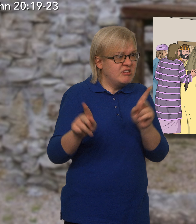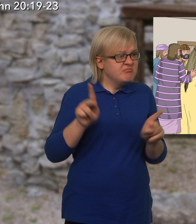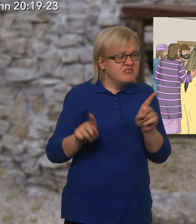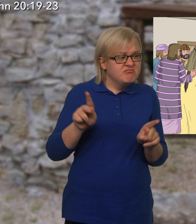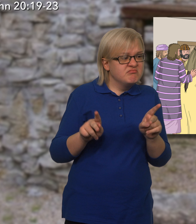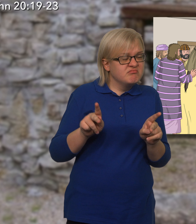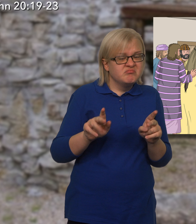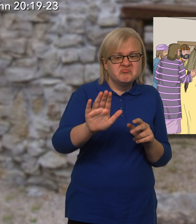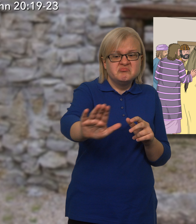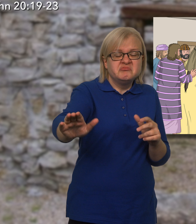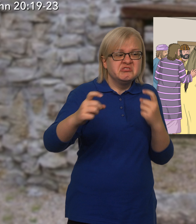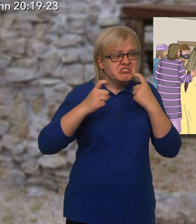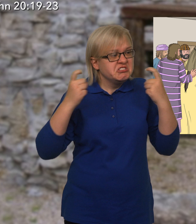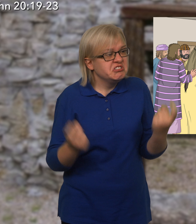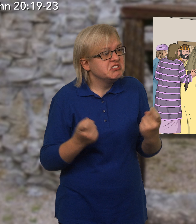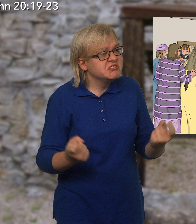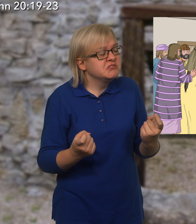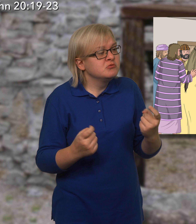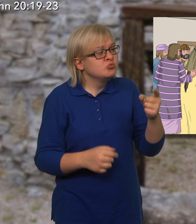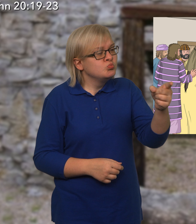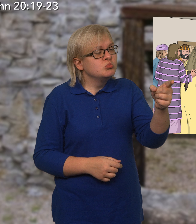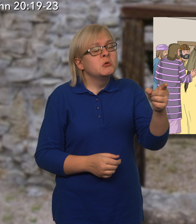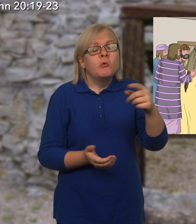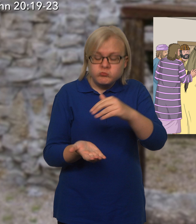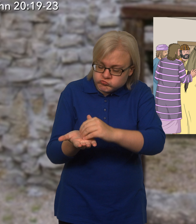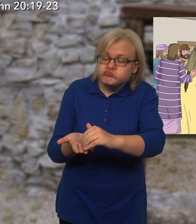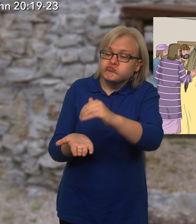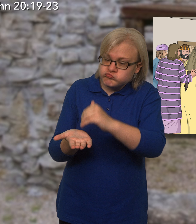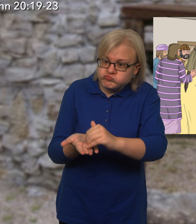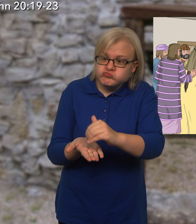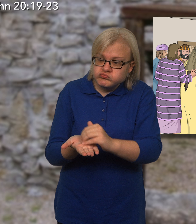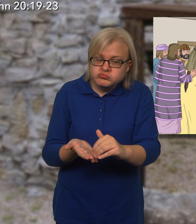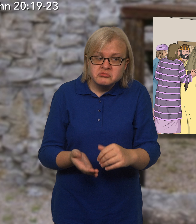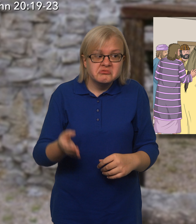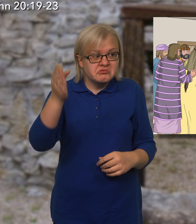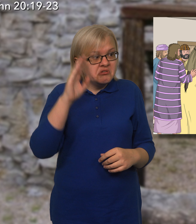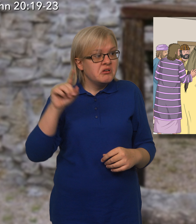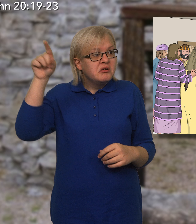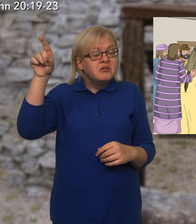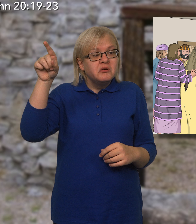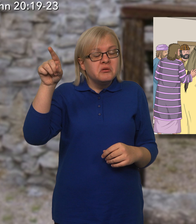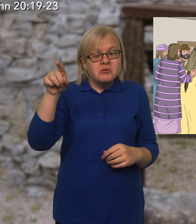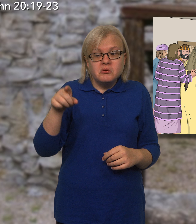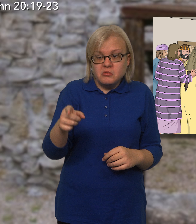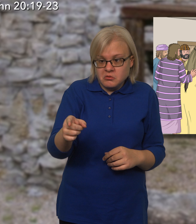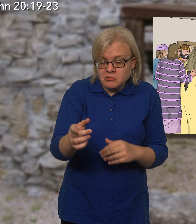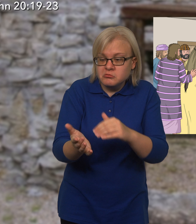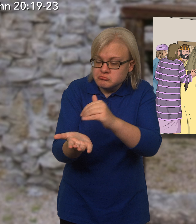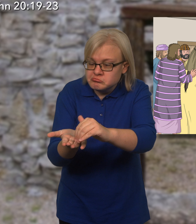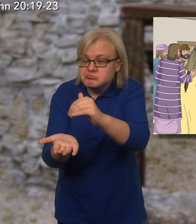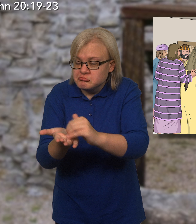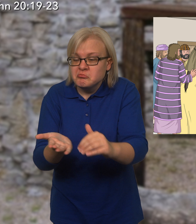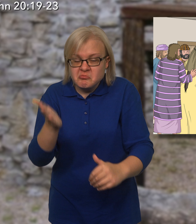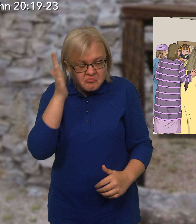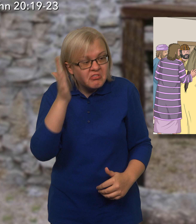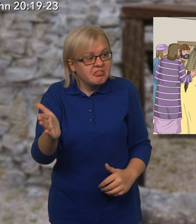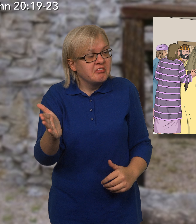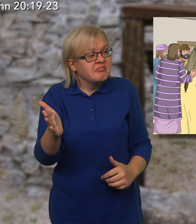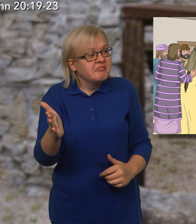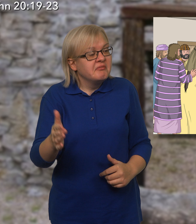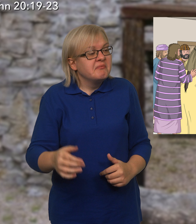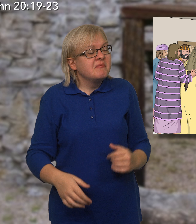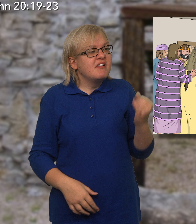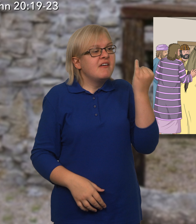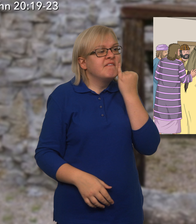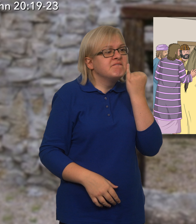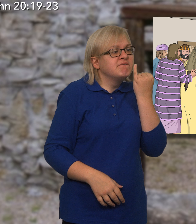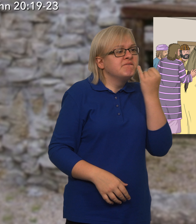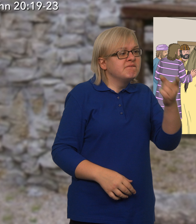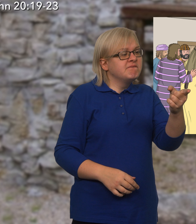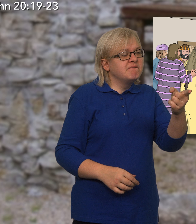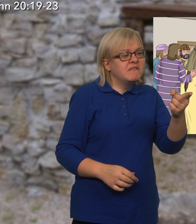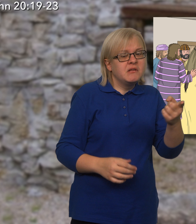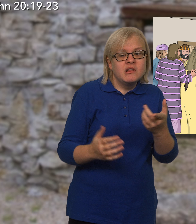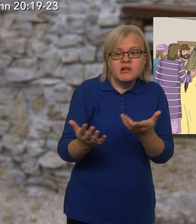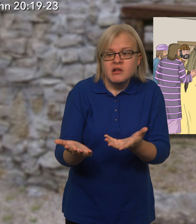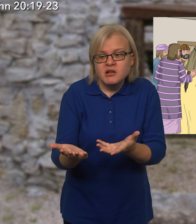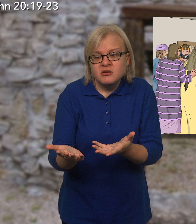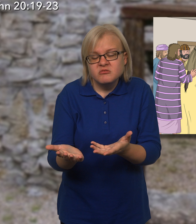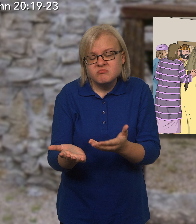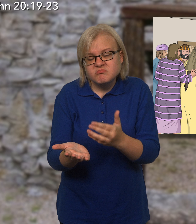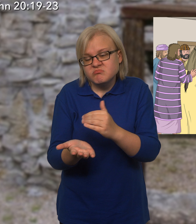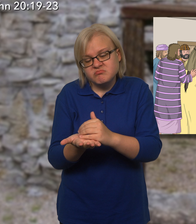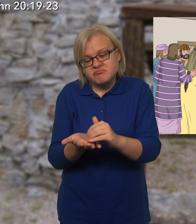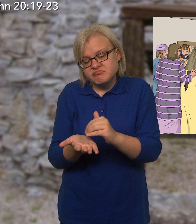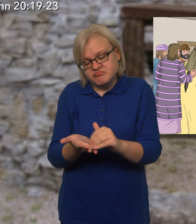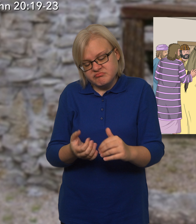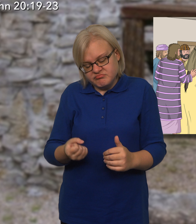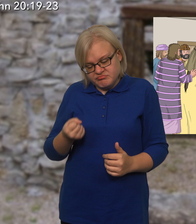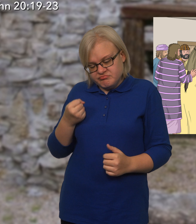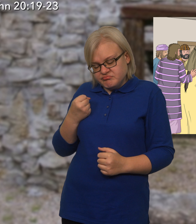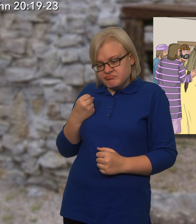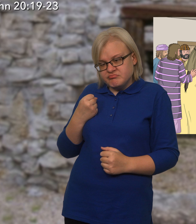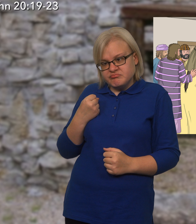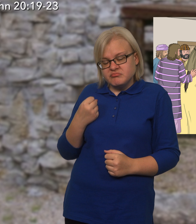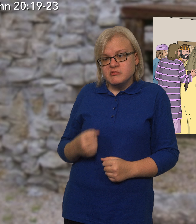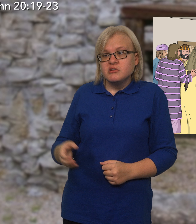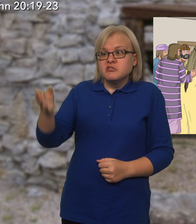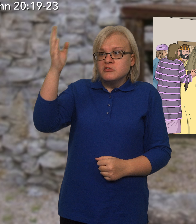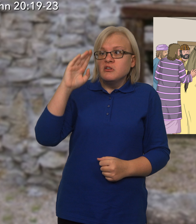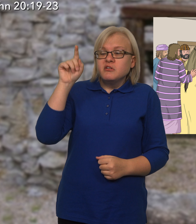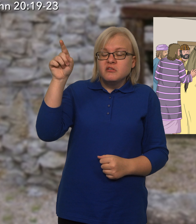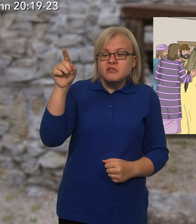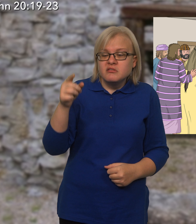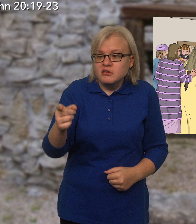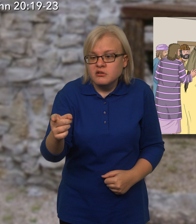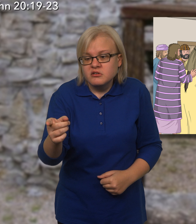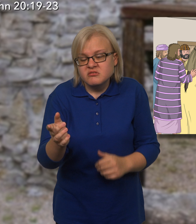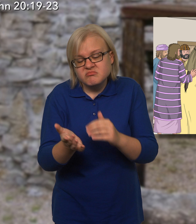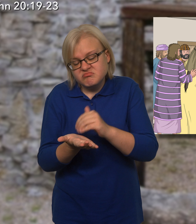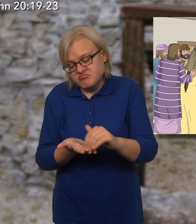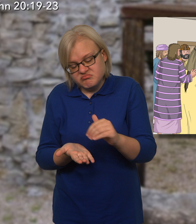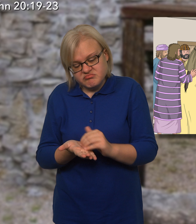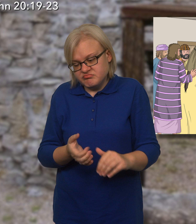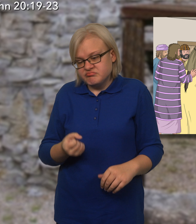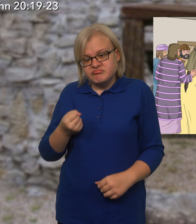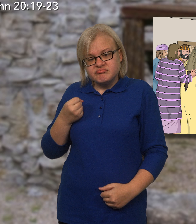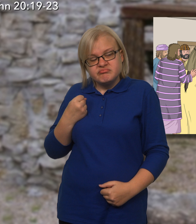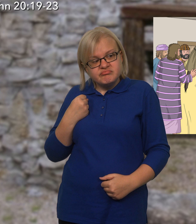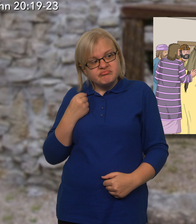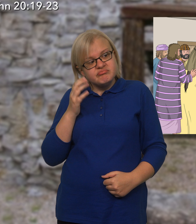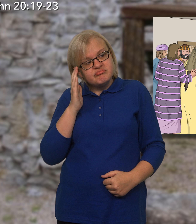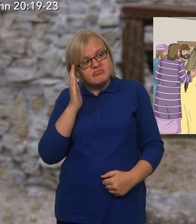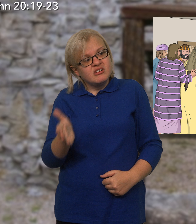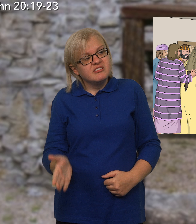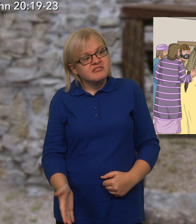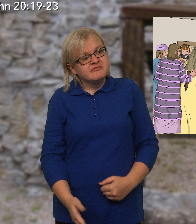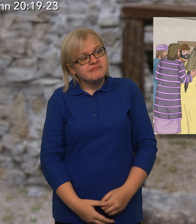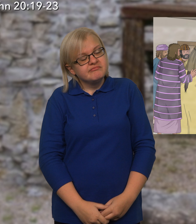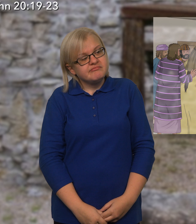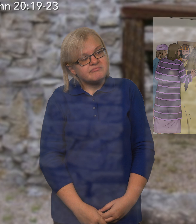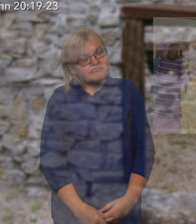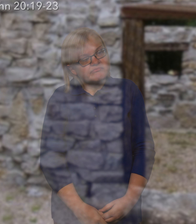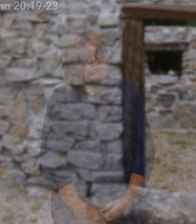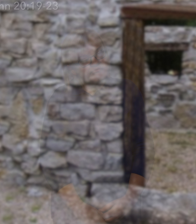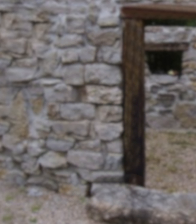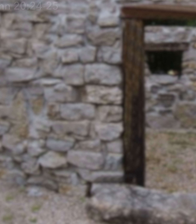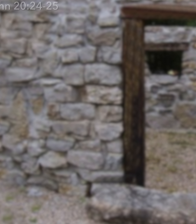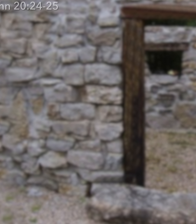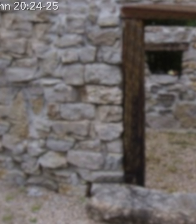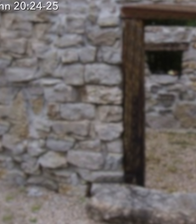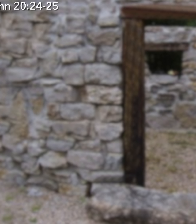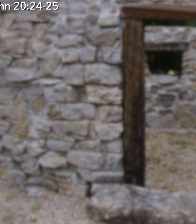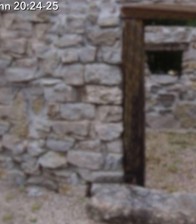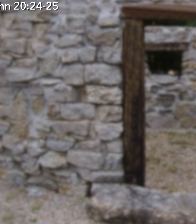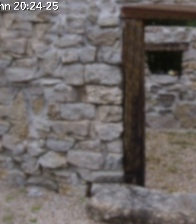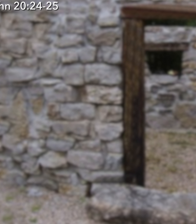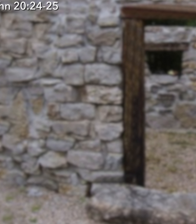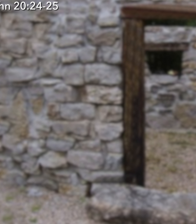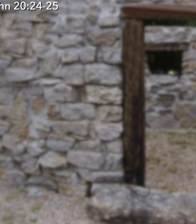If you forgive anyone his sins, they are forgiven; if you withhold forgiveness from anyone, it is withheld.”